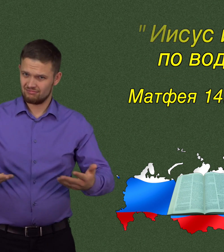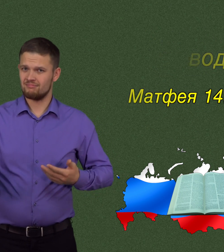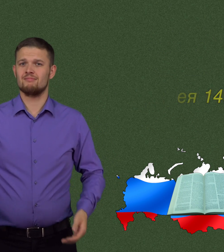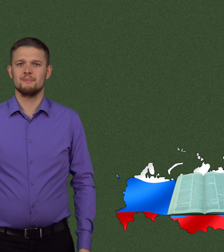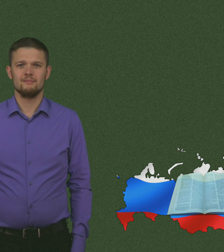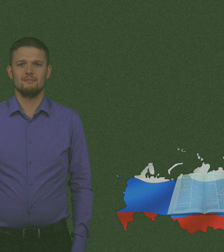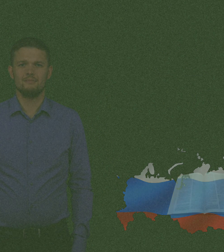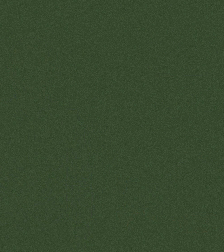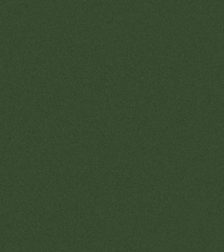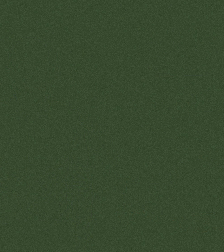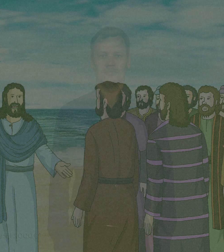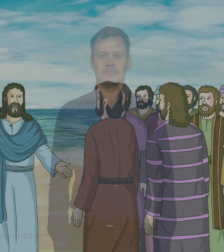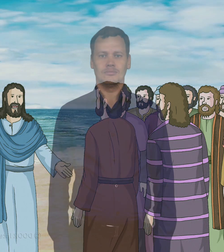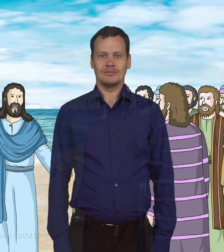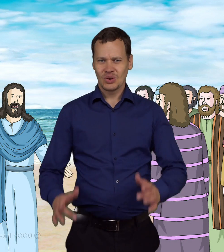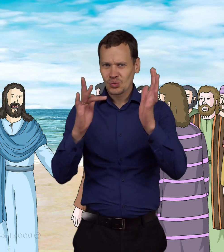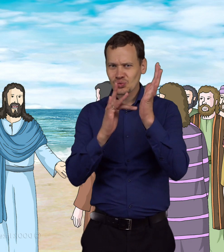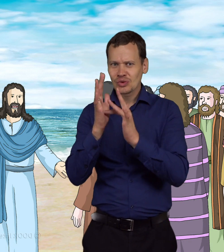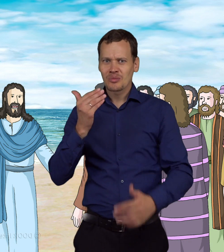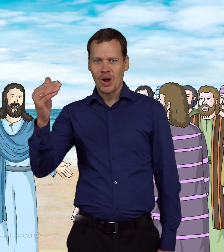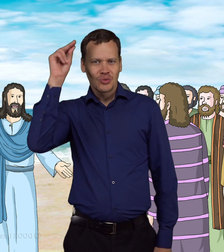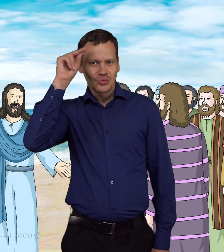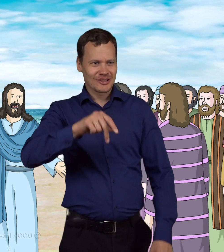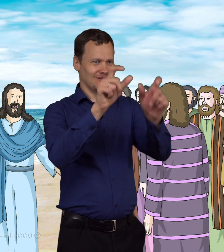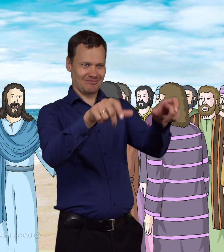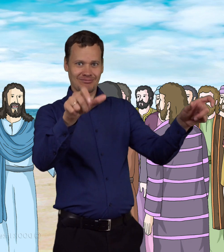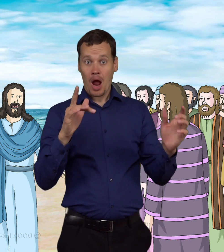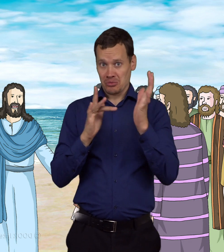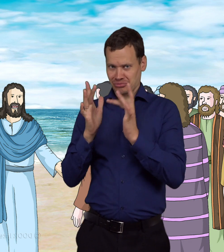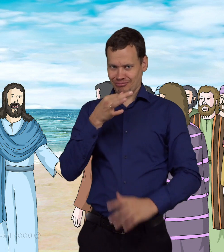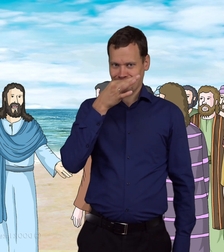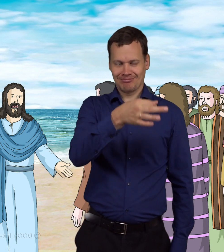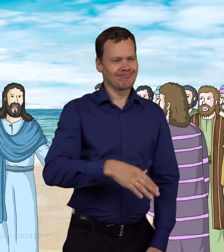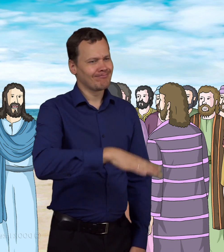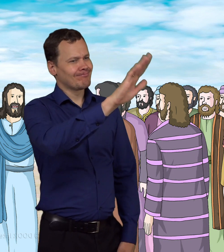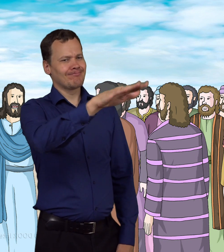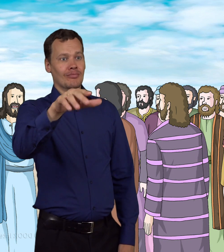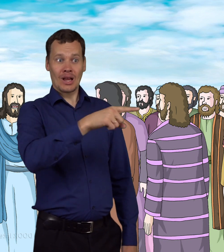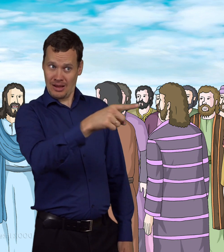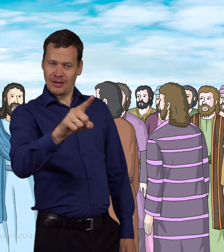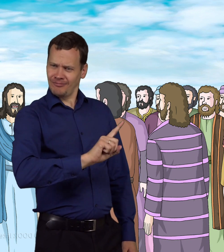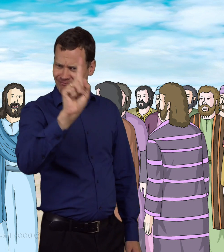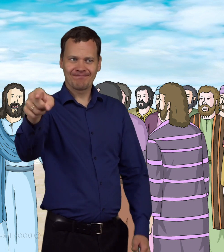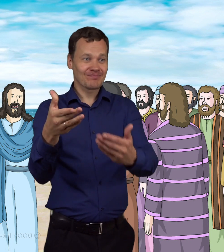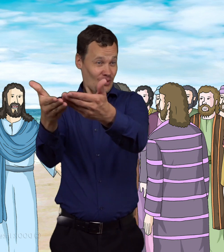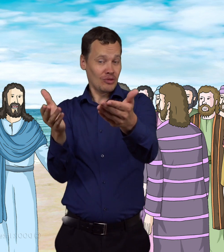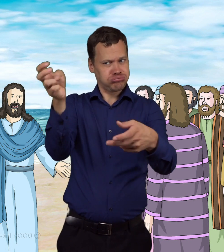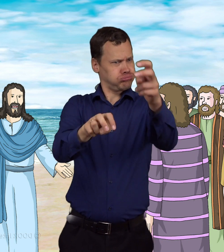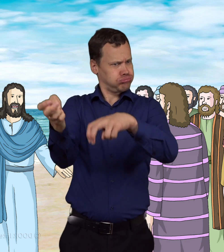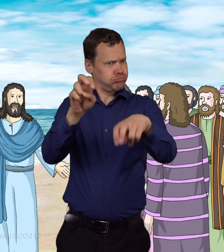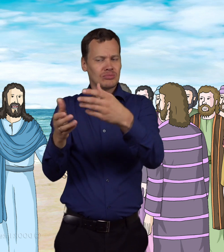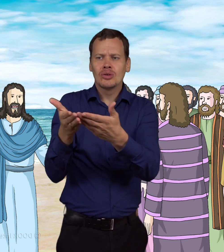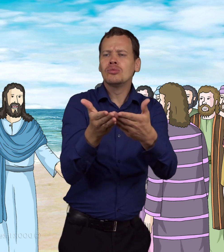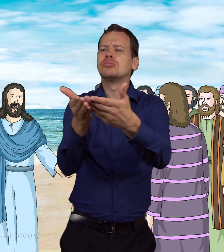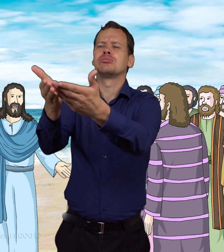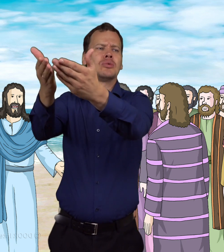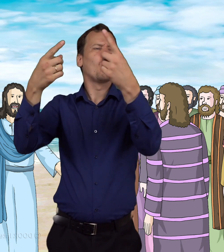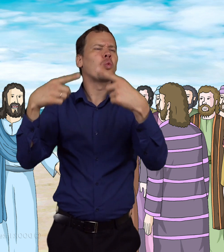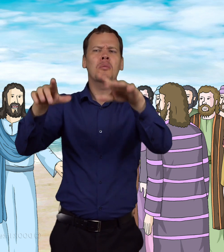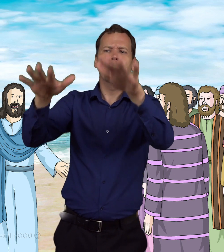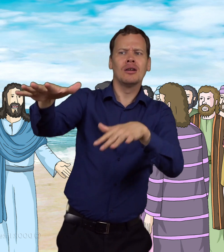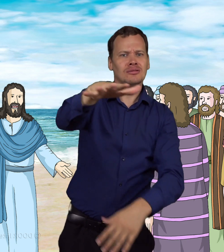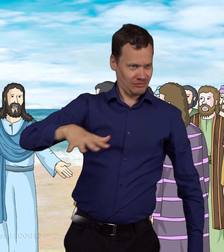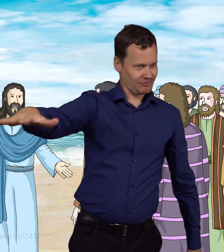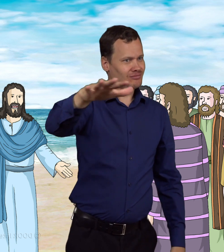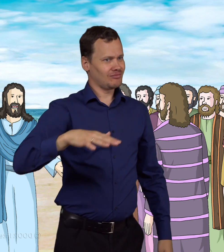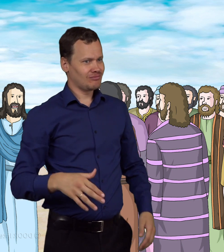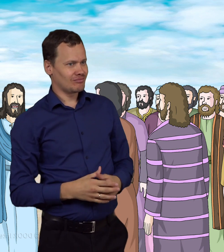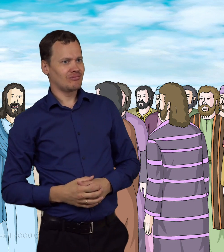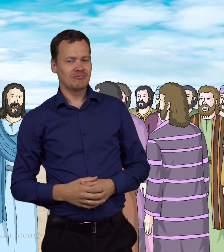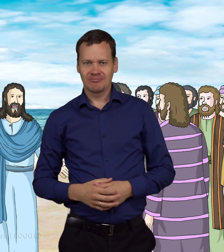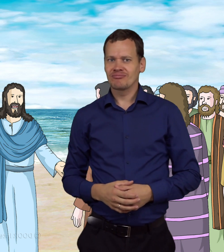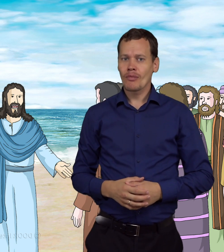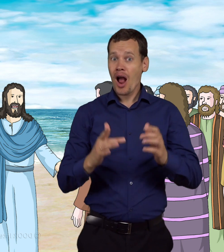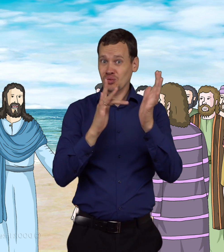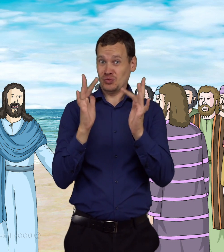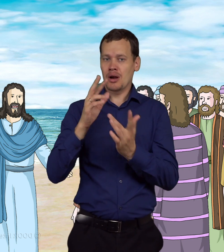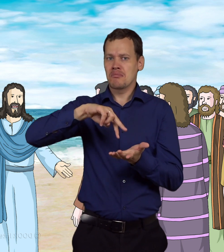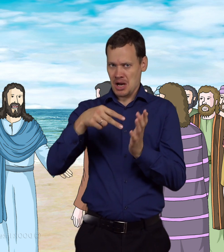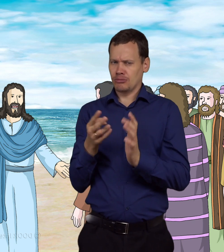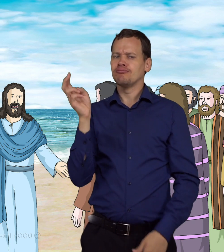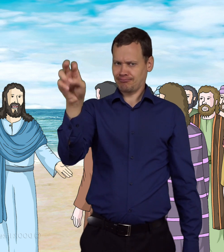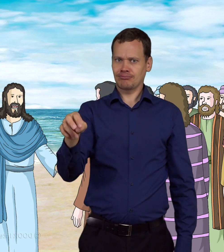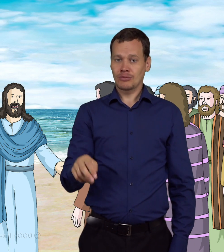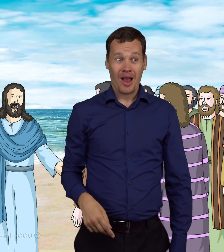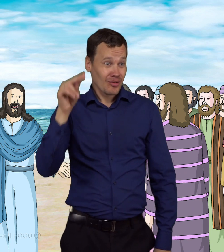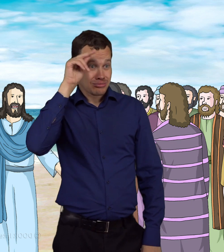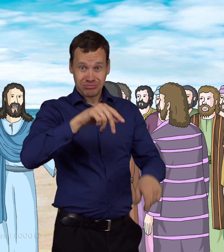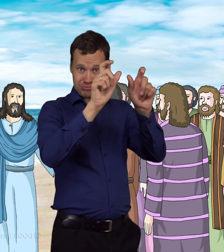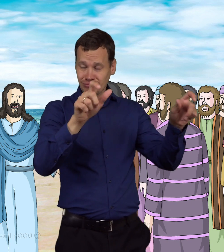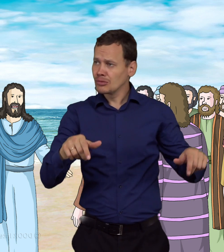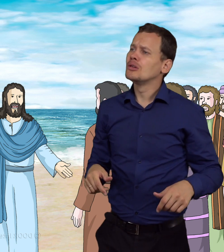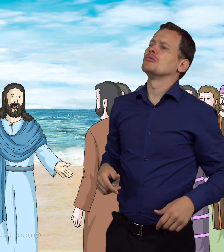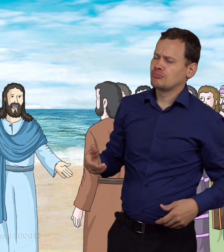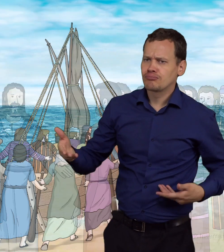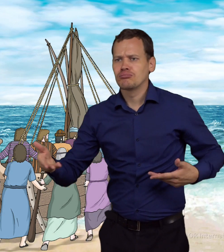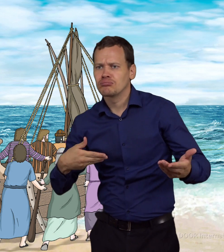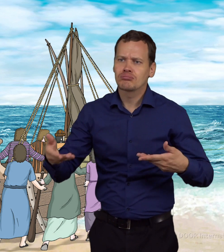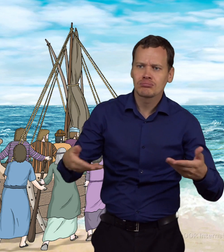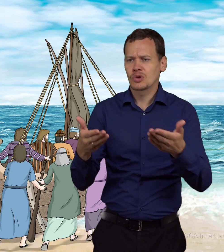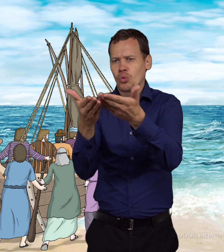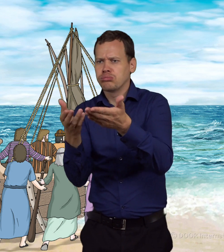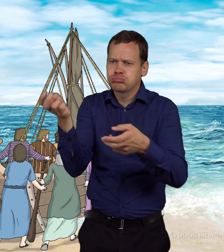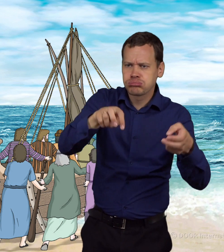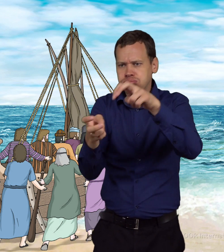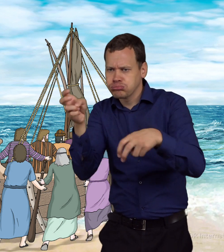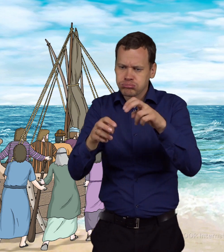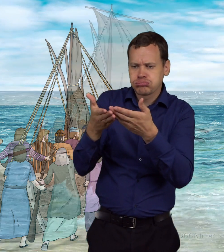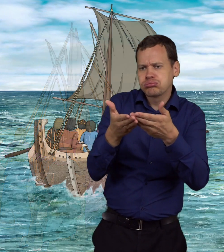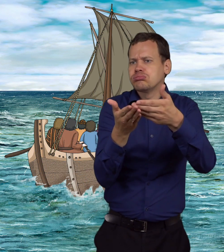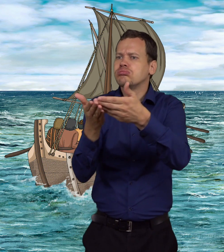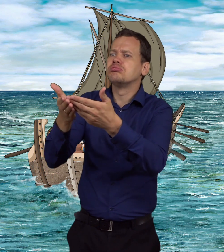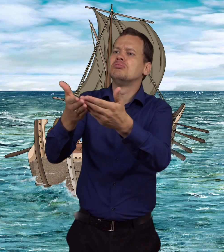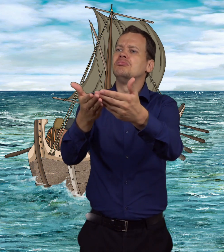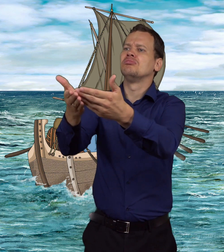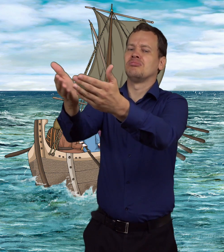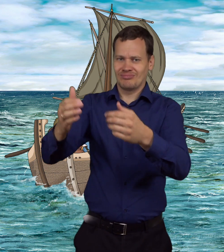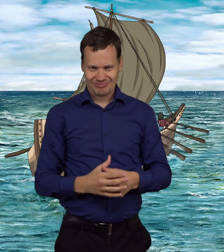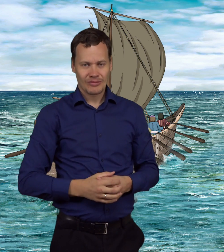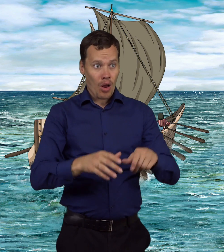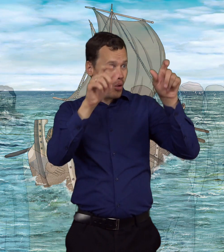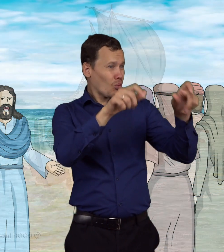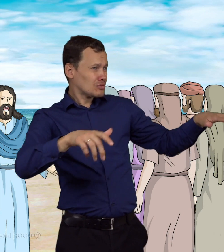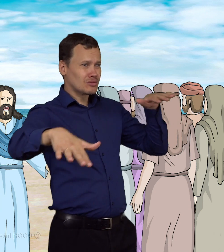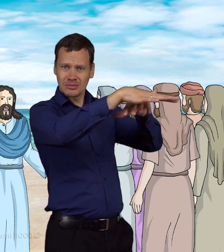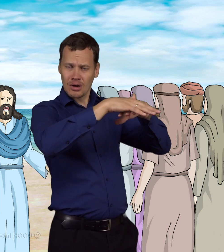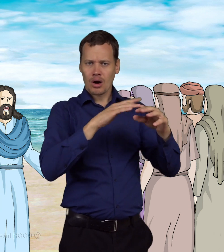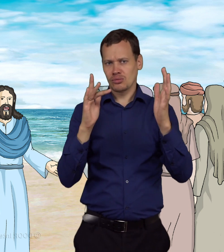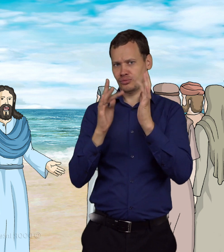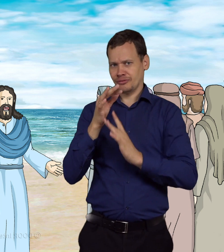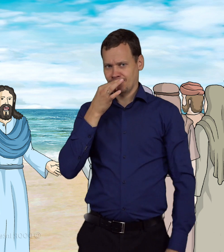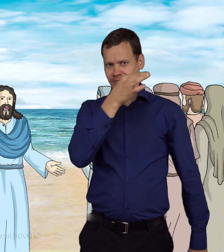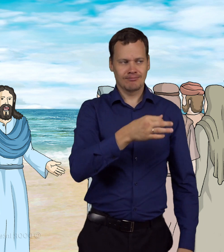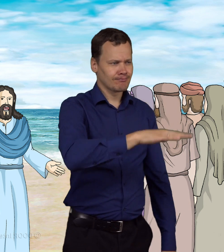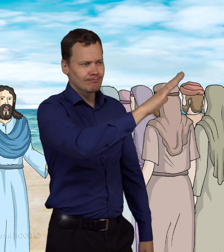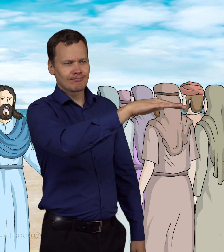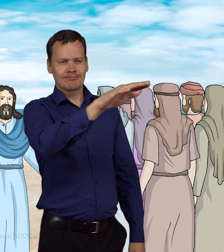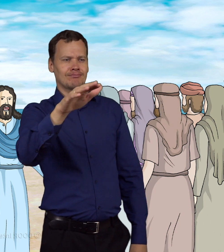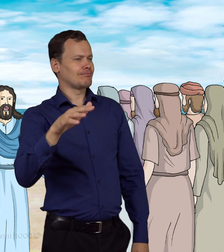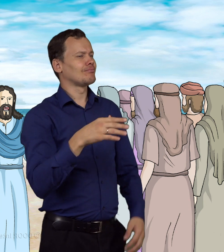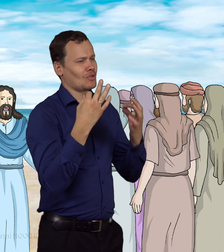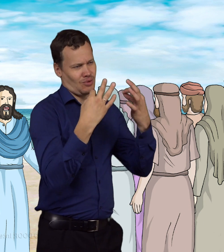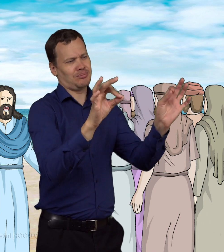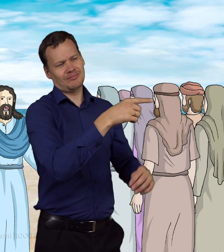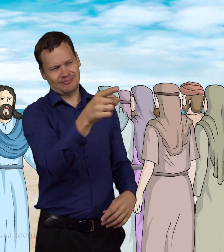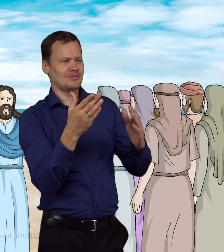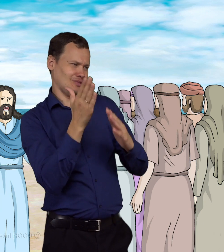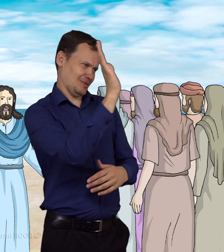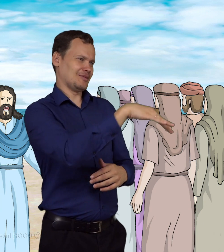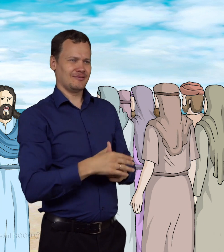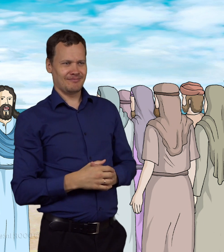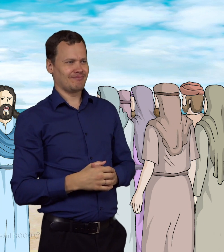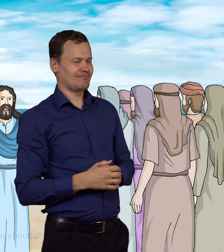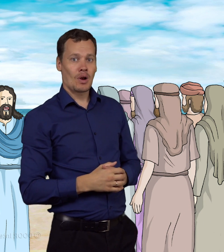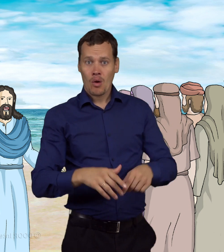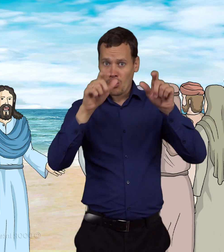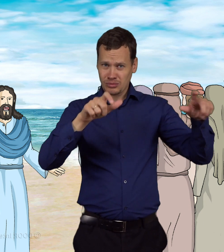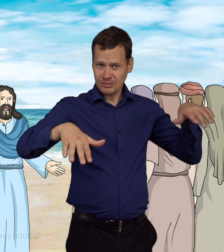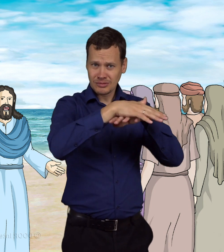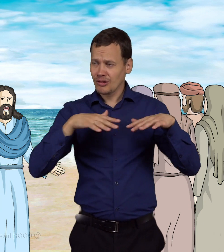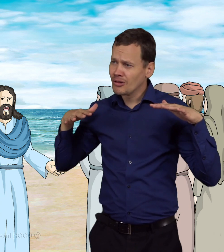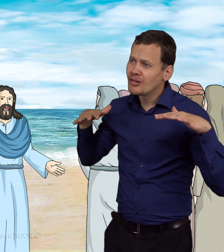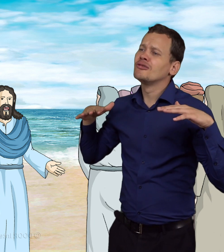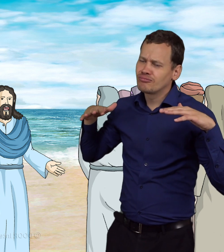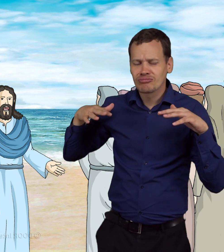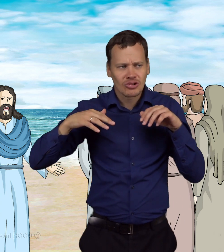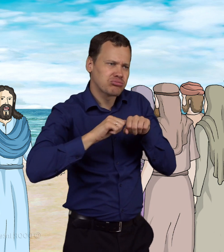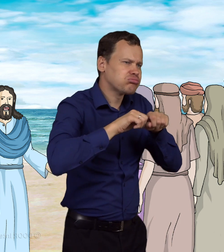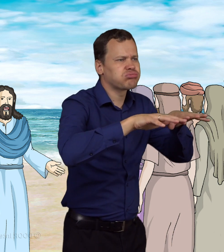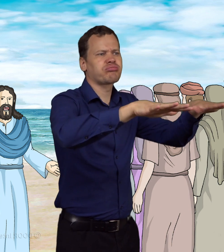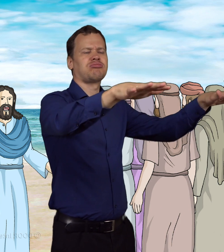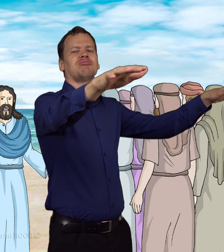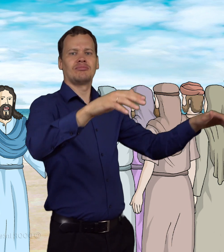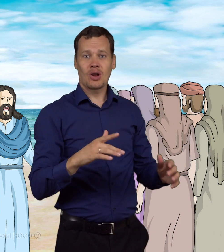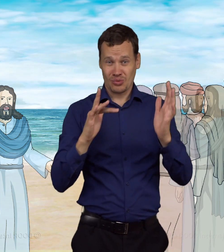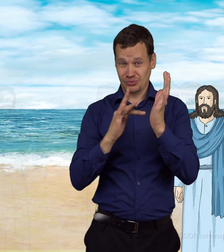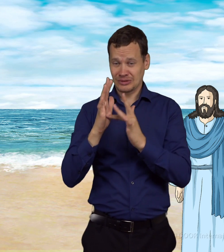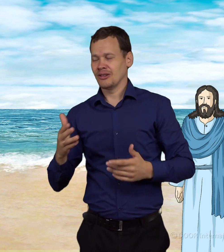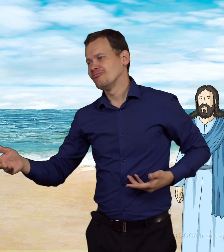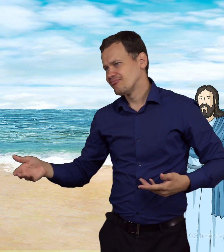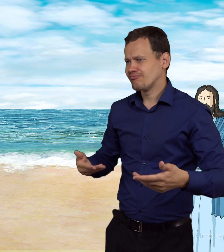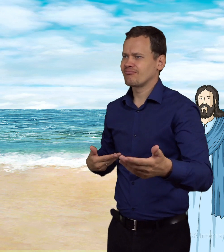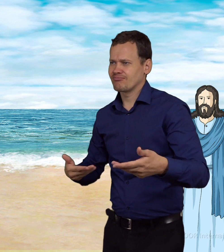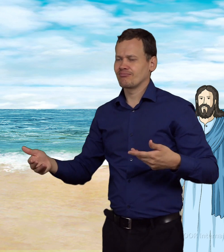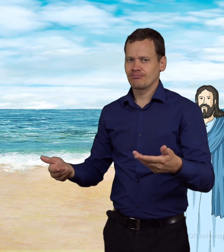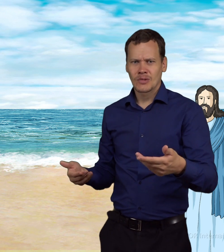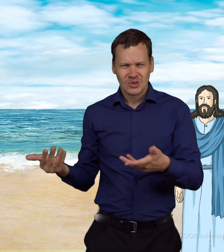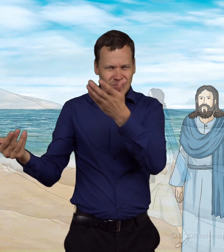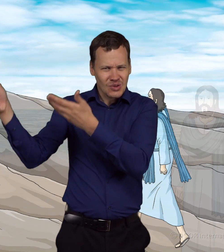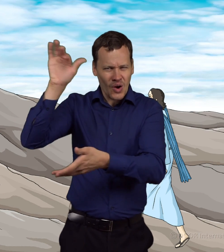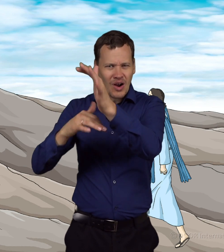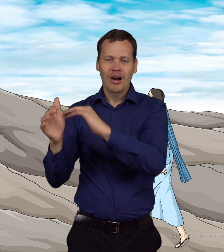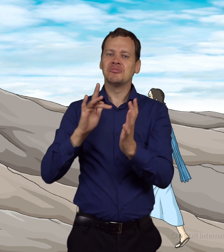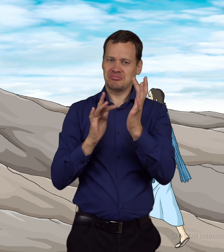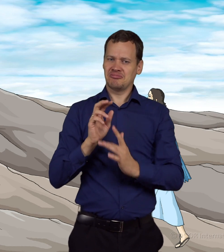Immediately Jesus made the disciples get into the boat and go on ahead of Him to the other side, while He dismissed the crowds.